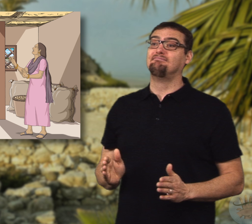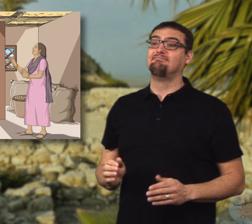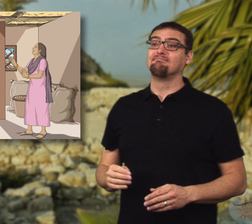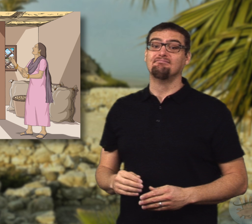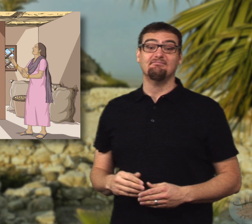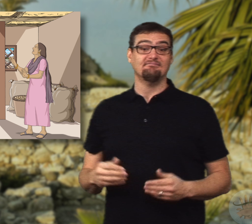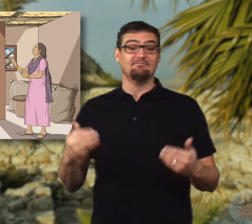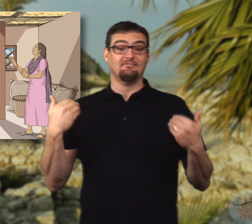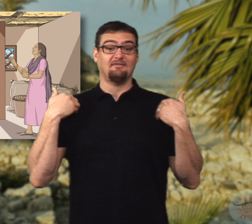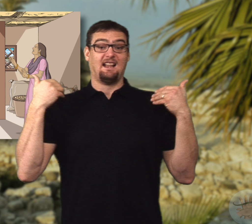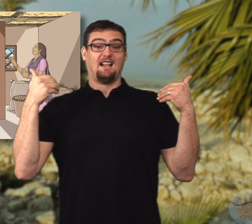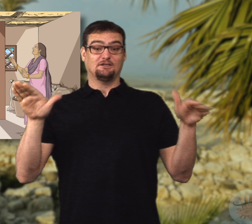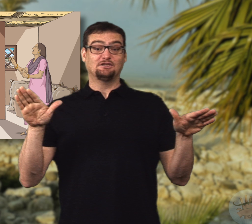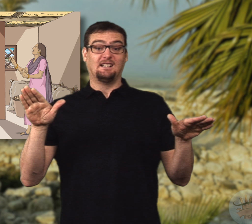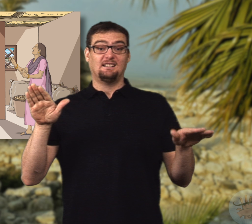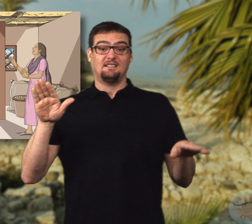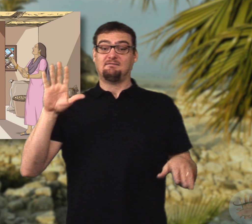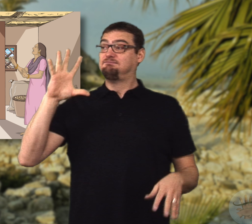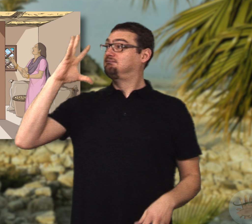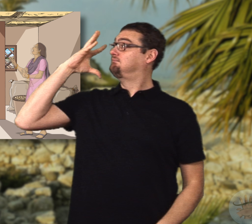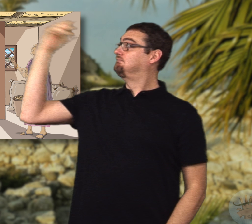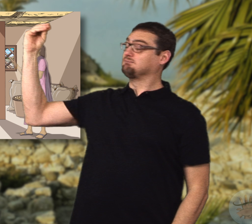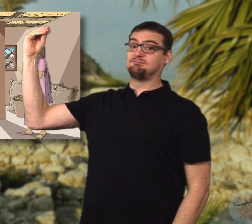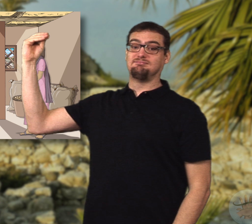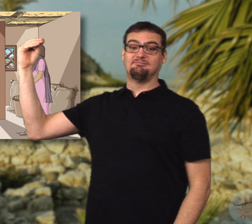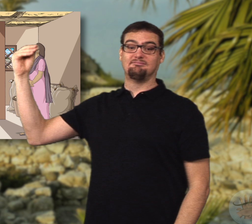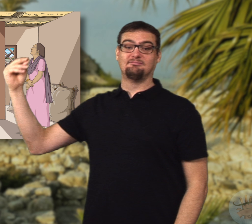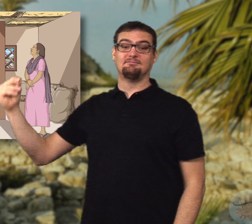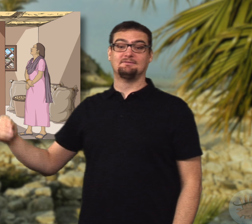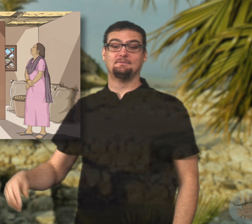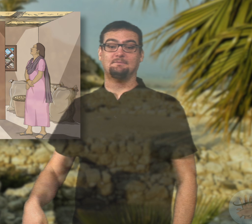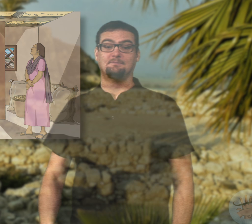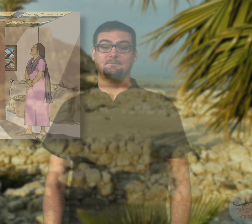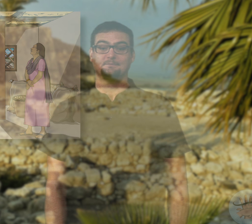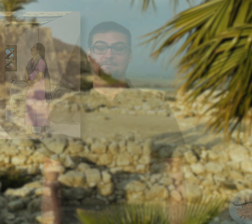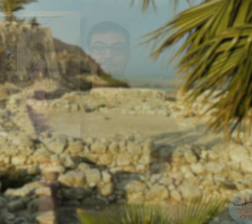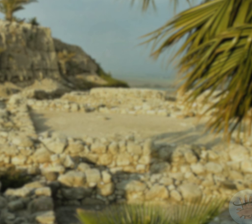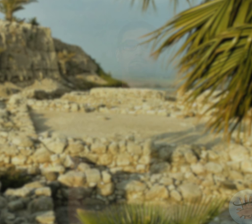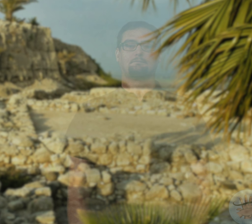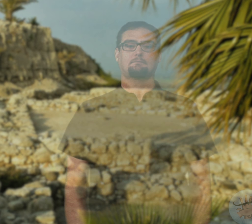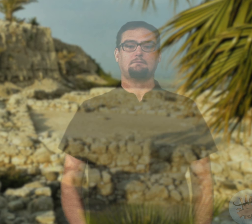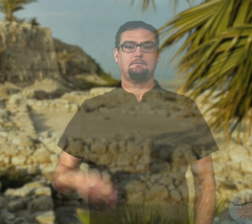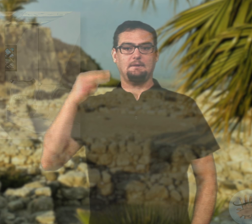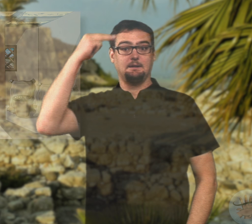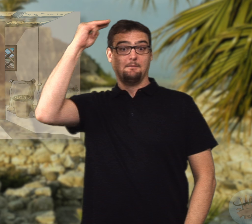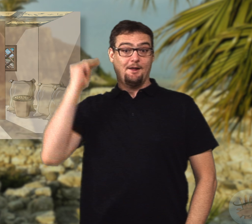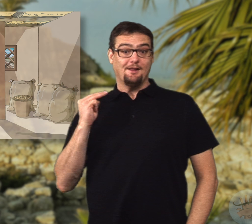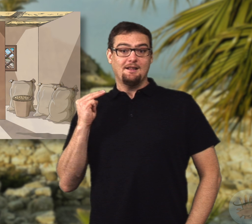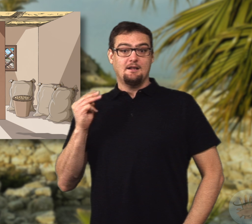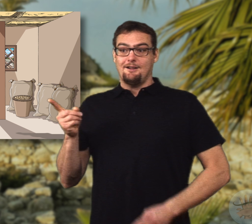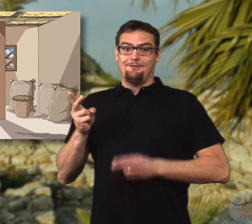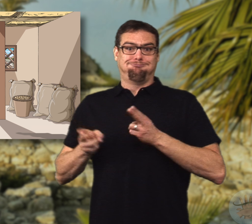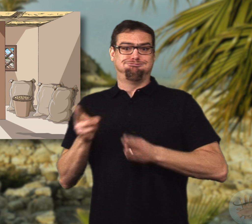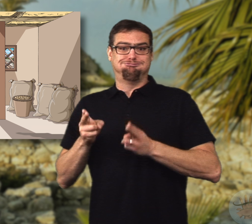Then the angel left her.